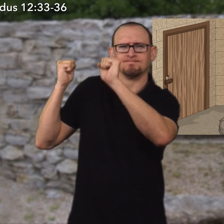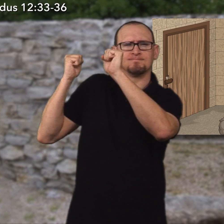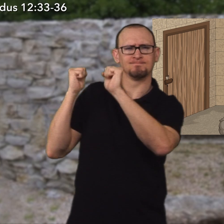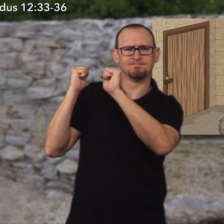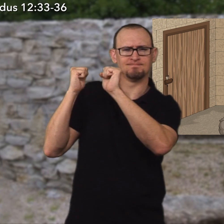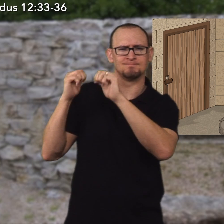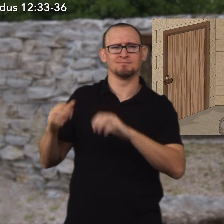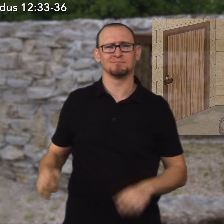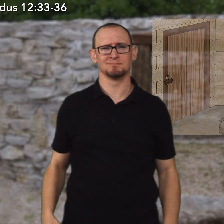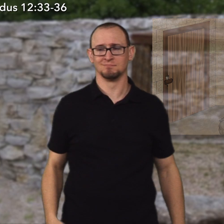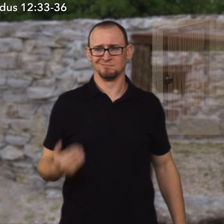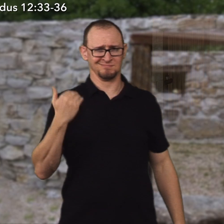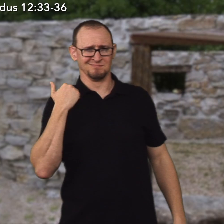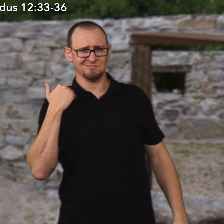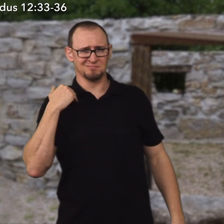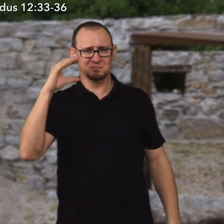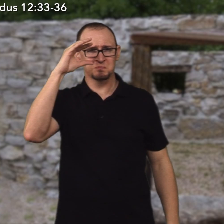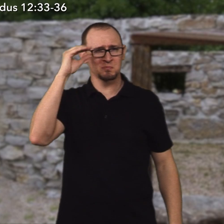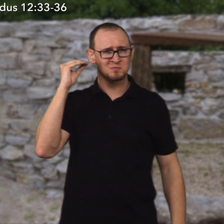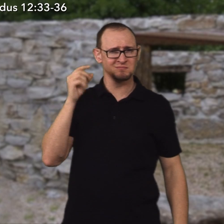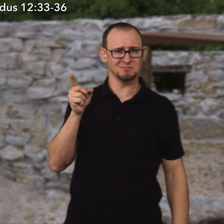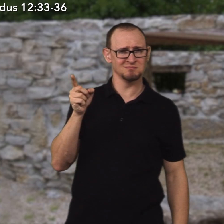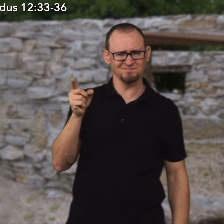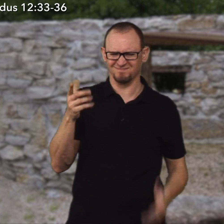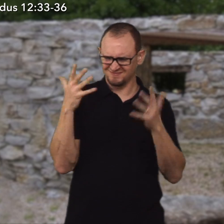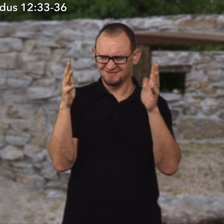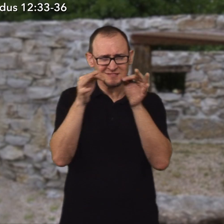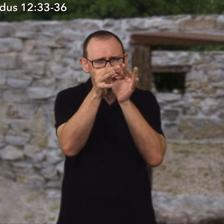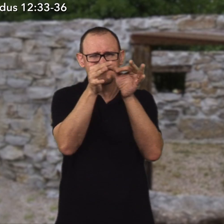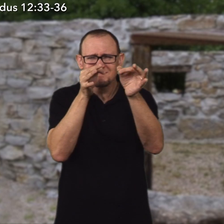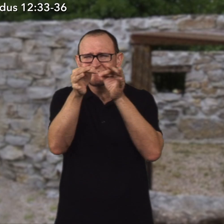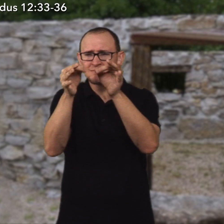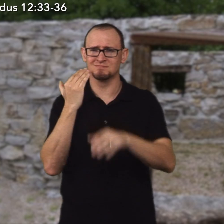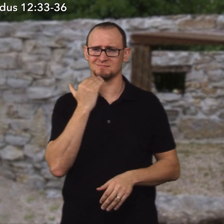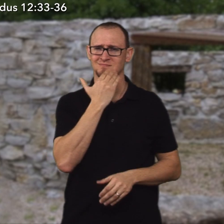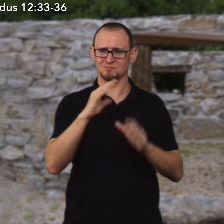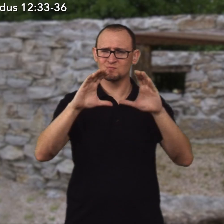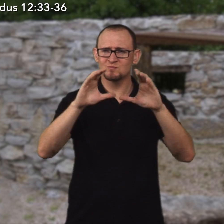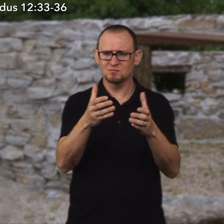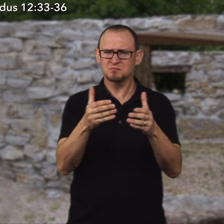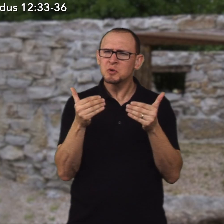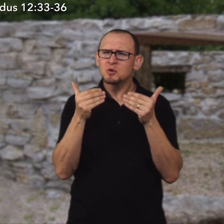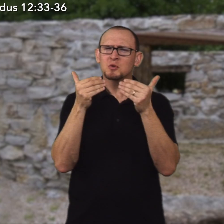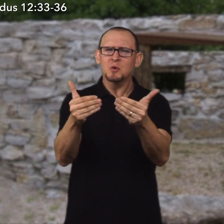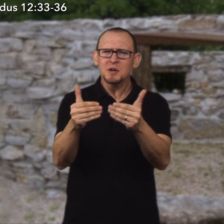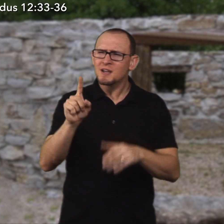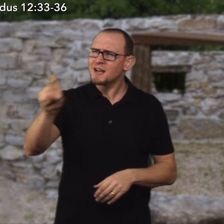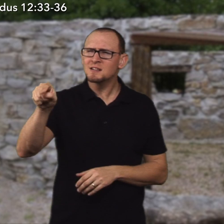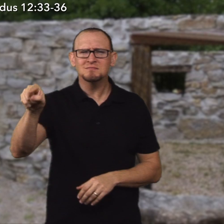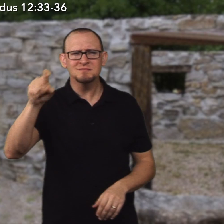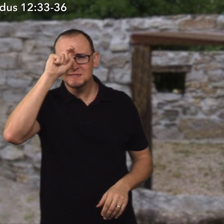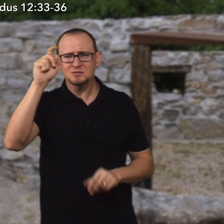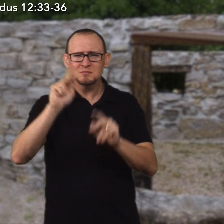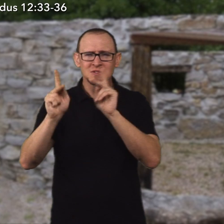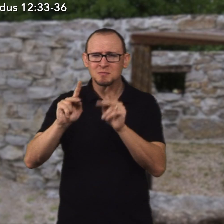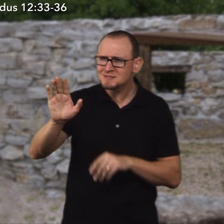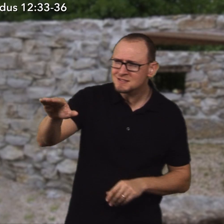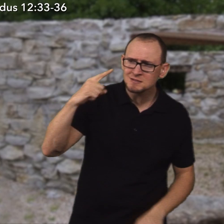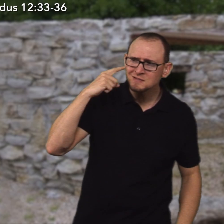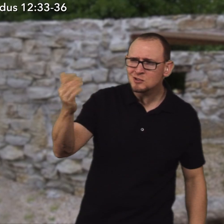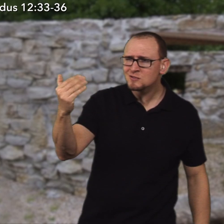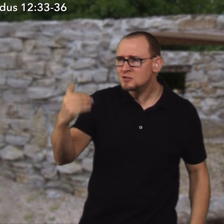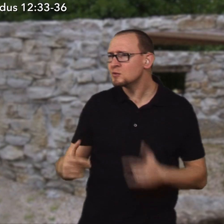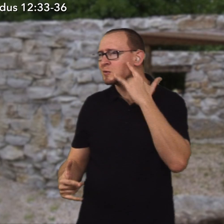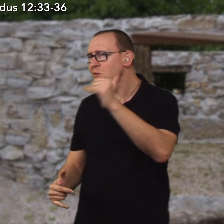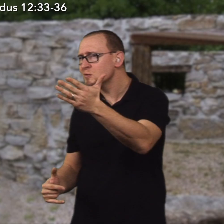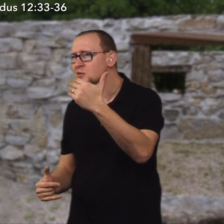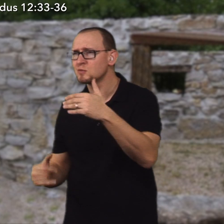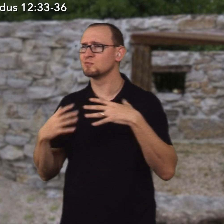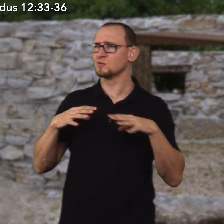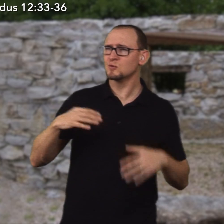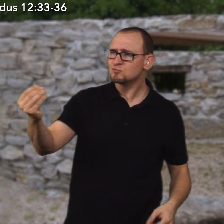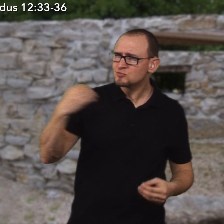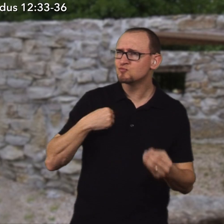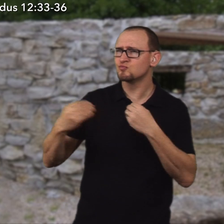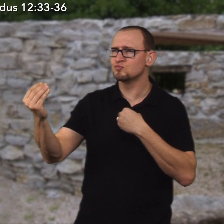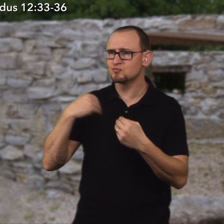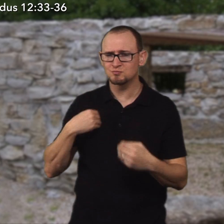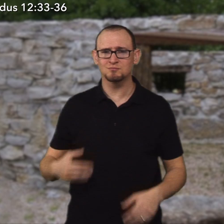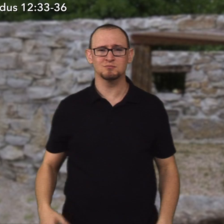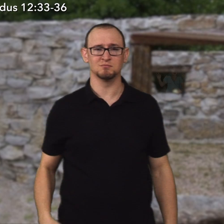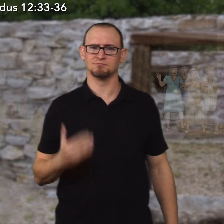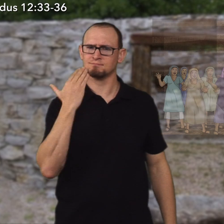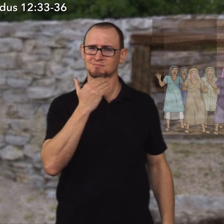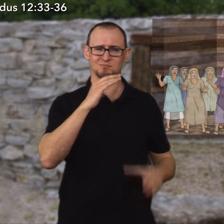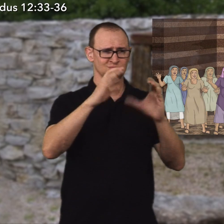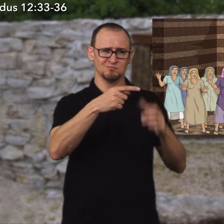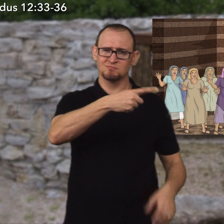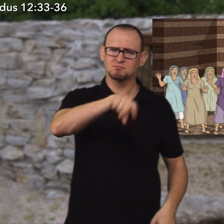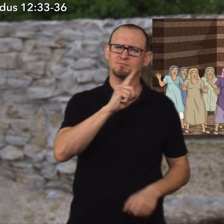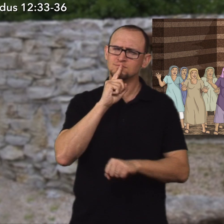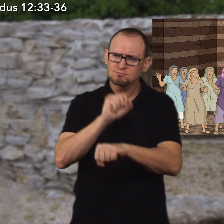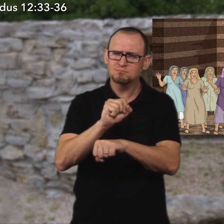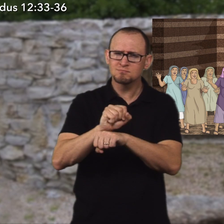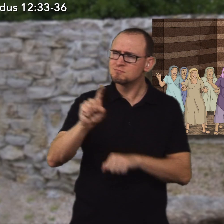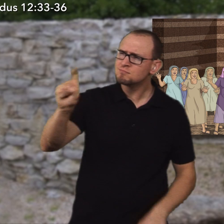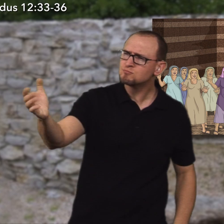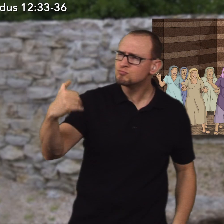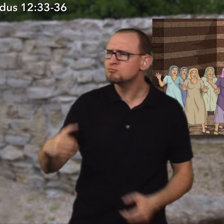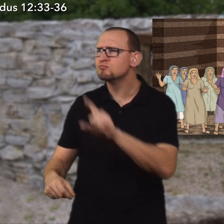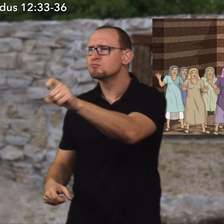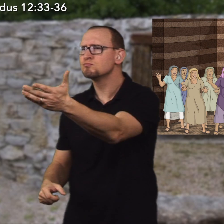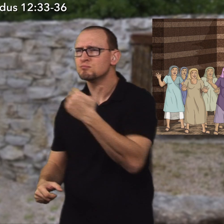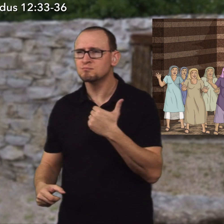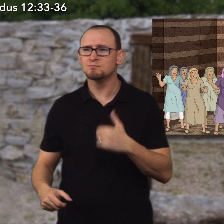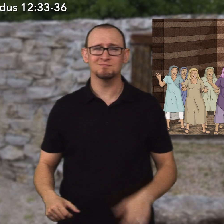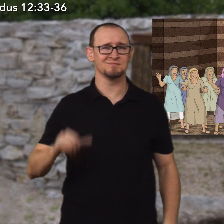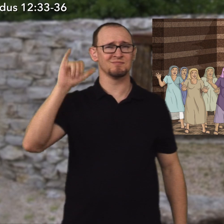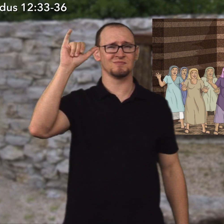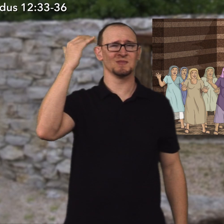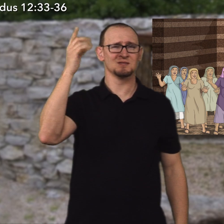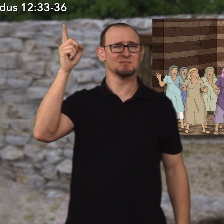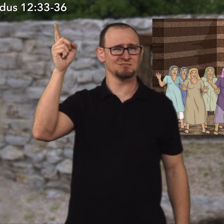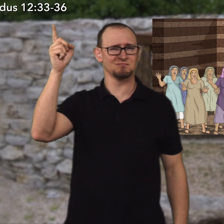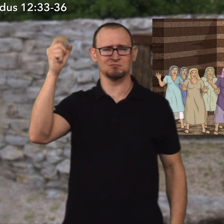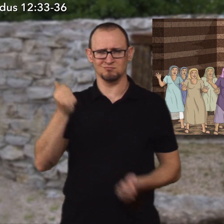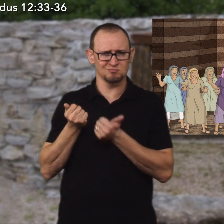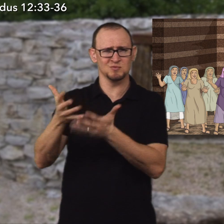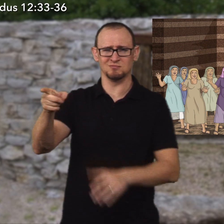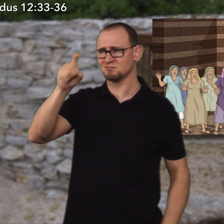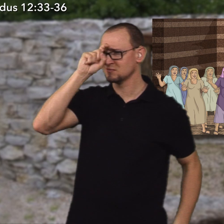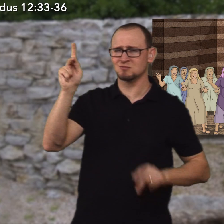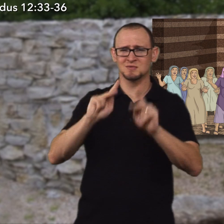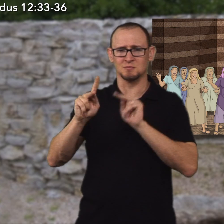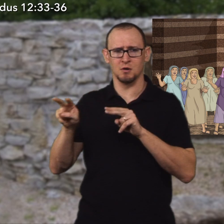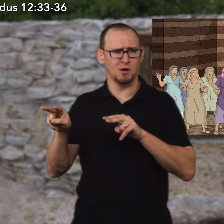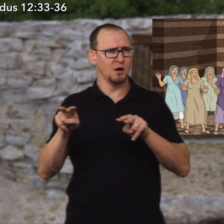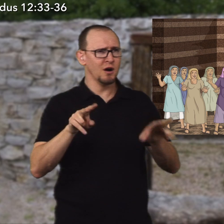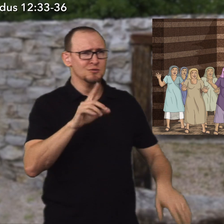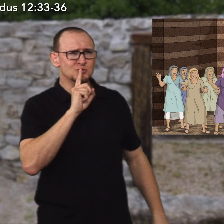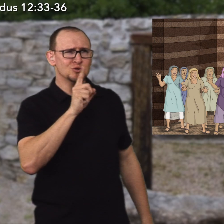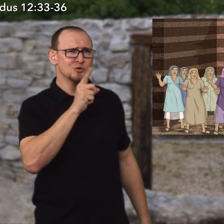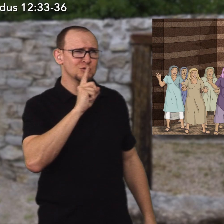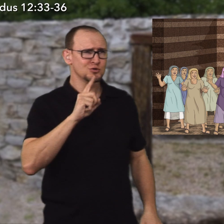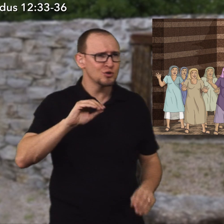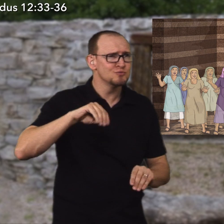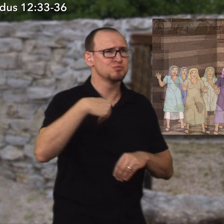Furthermore, the Israelites acted on Moses’ word and asked the Egyptians for articles of silver and gold, and for clothing.